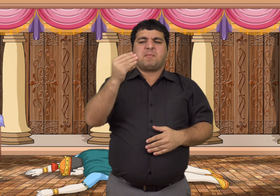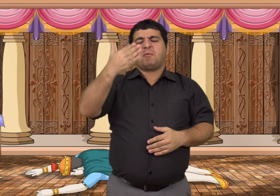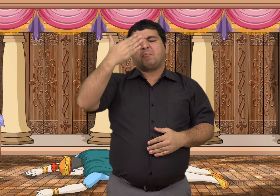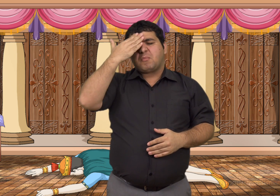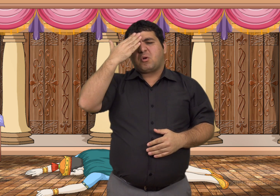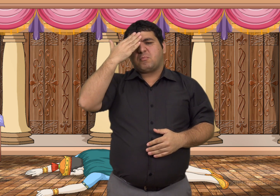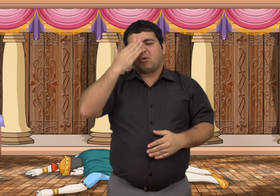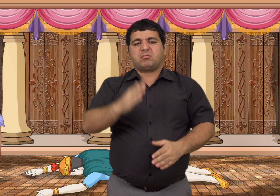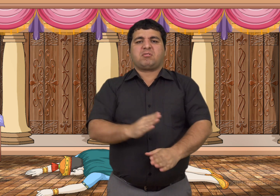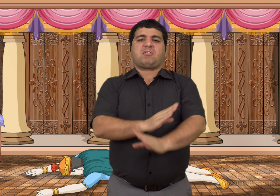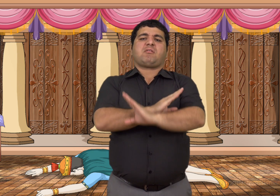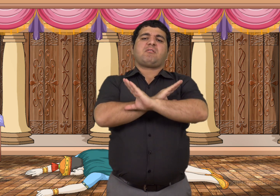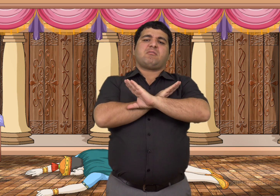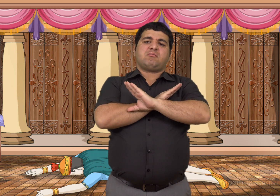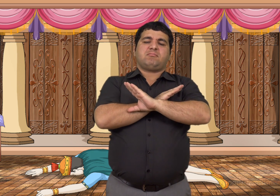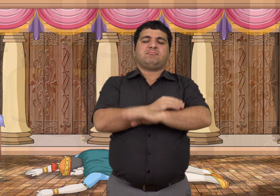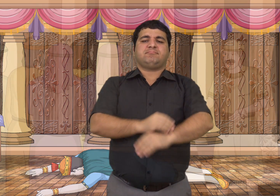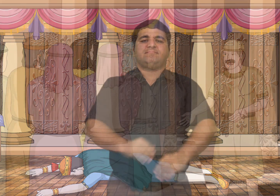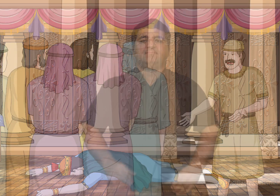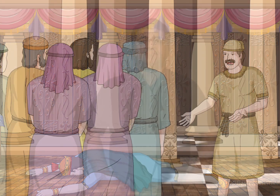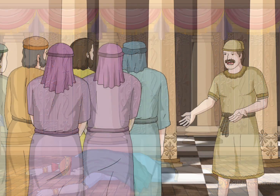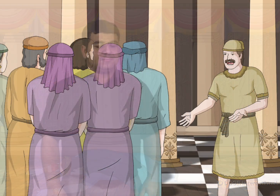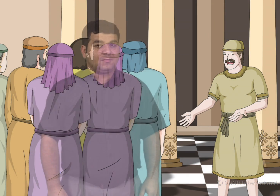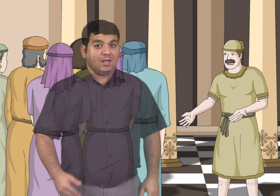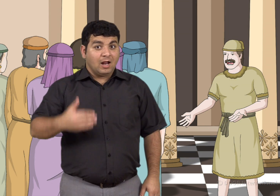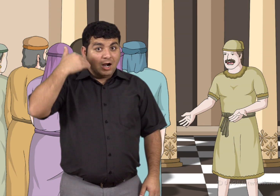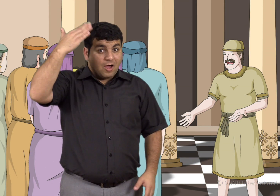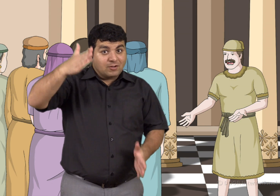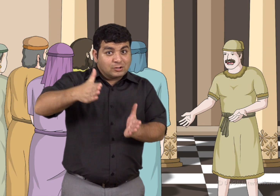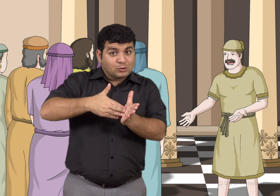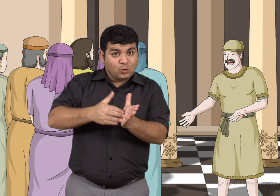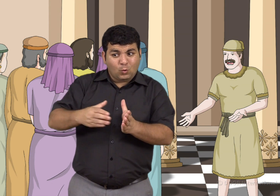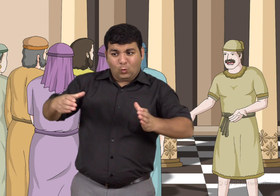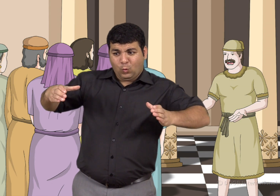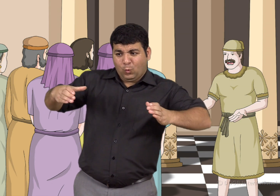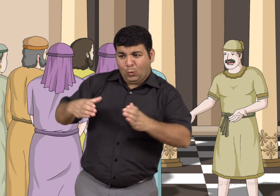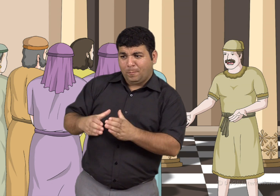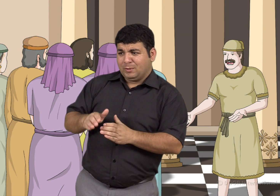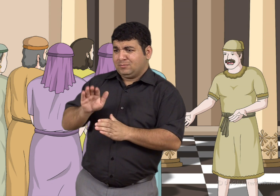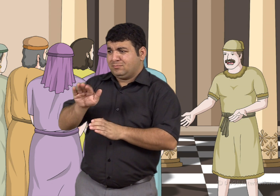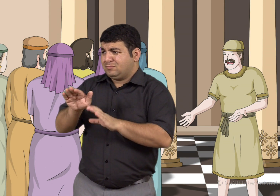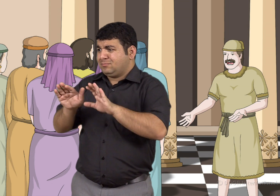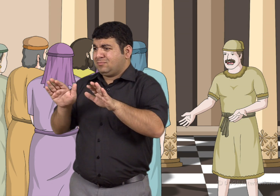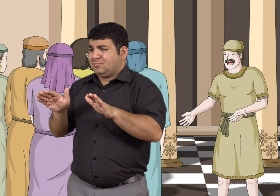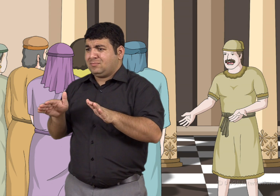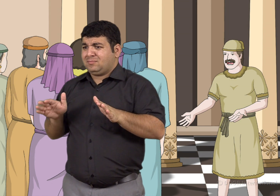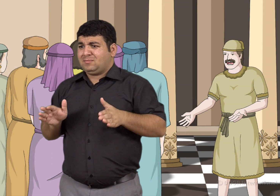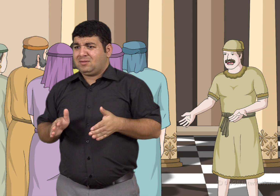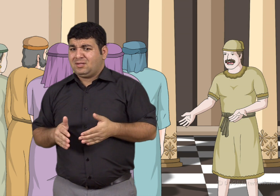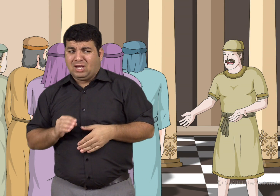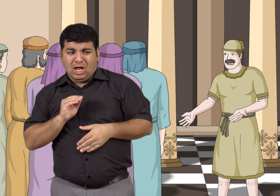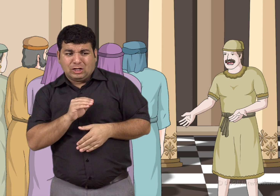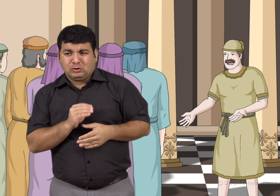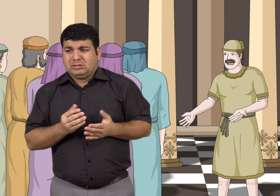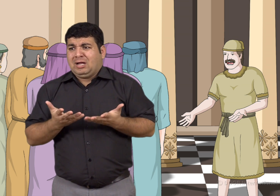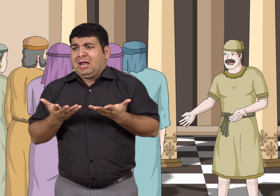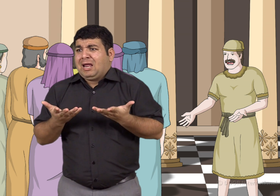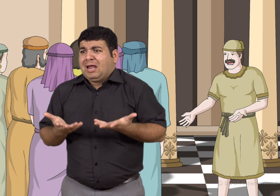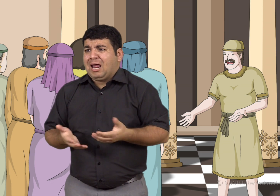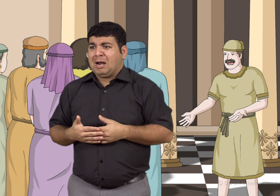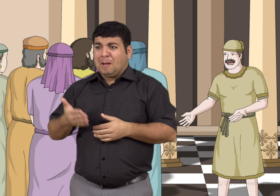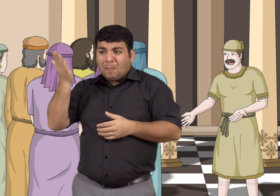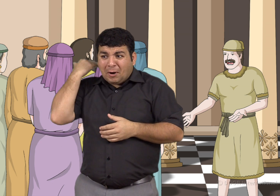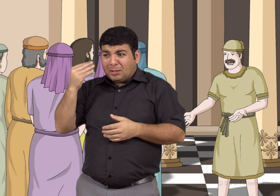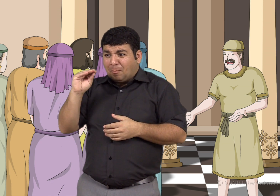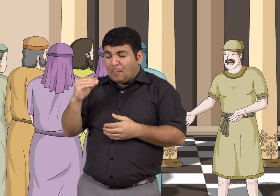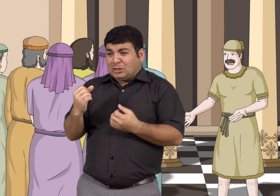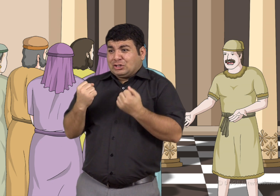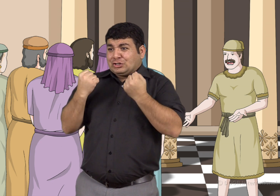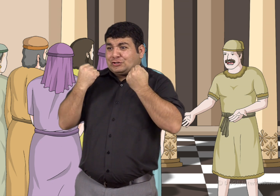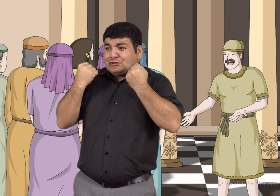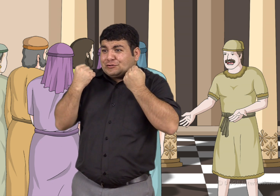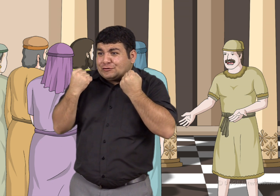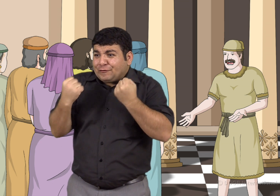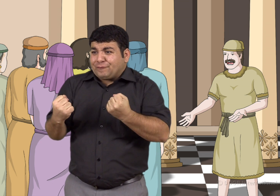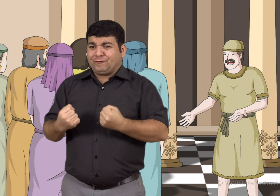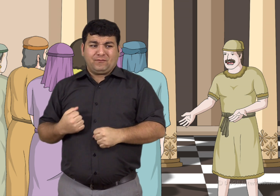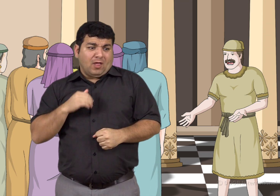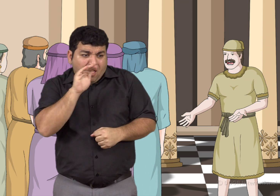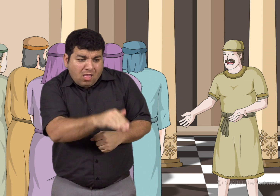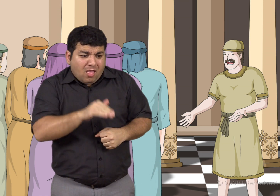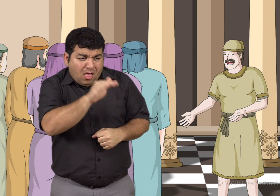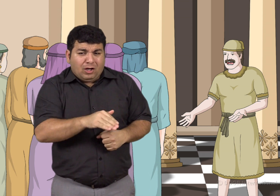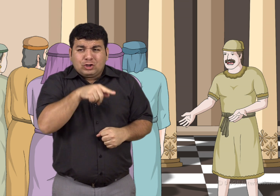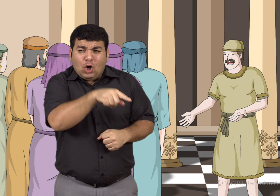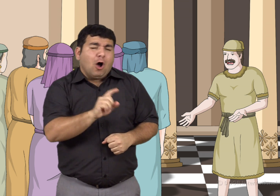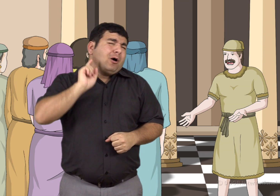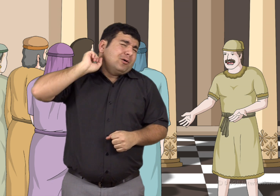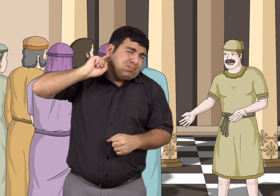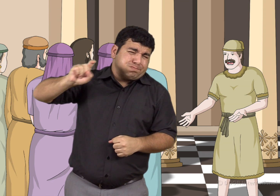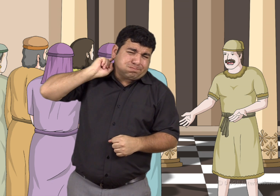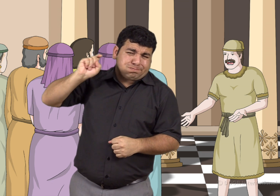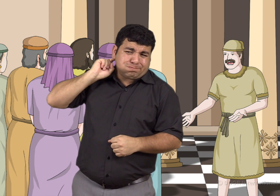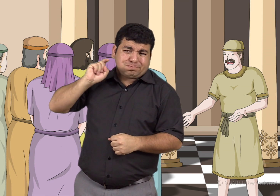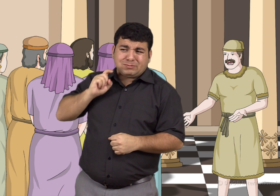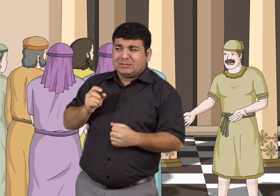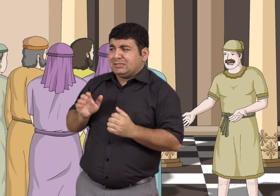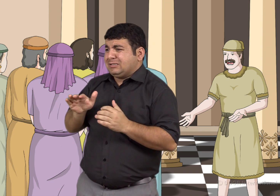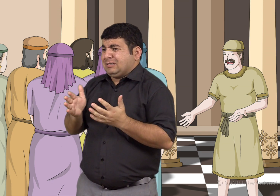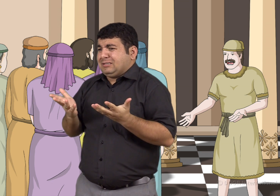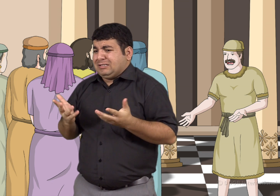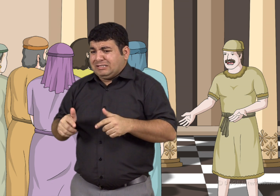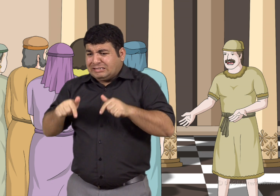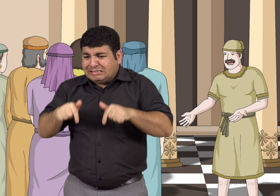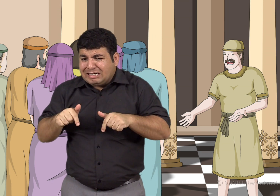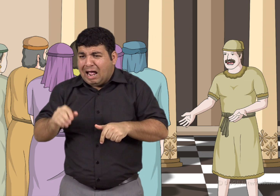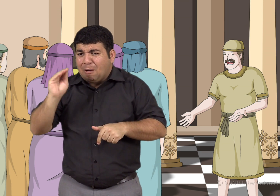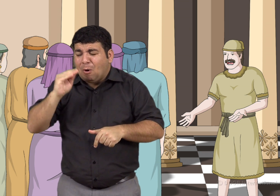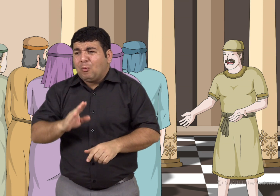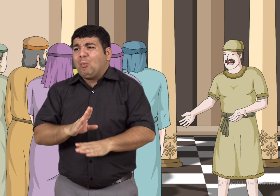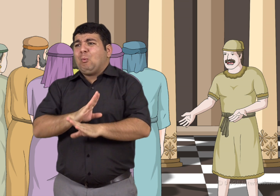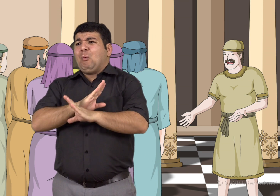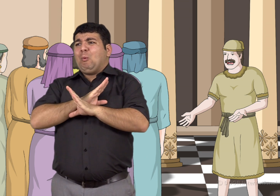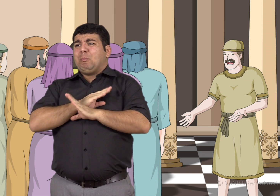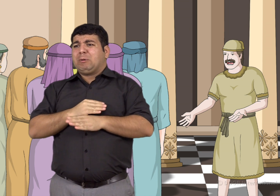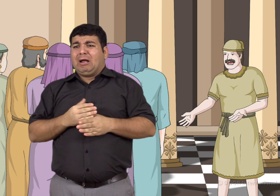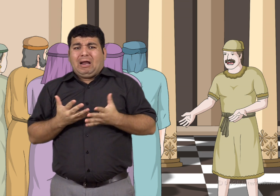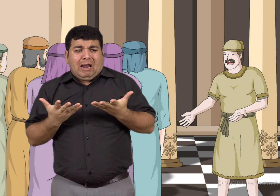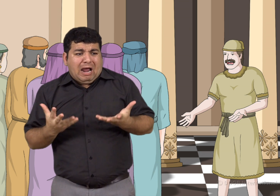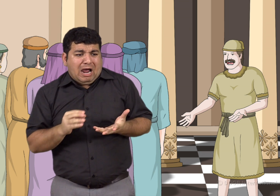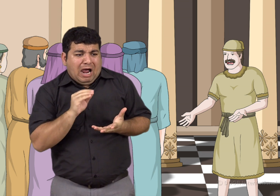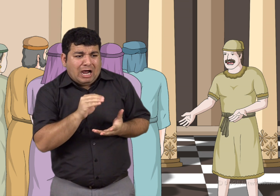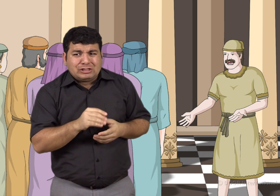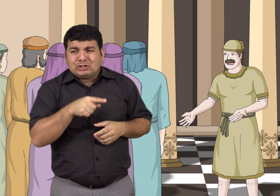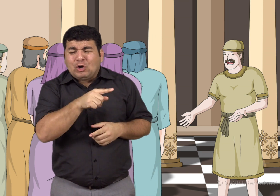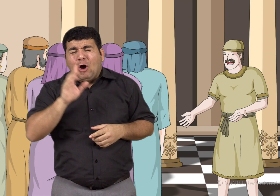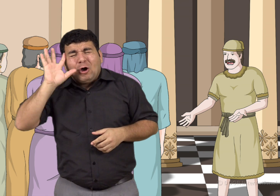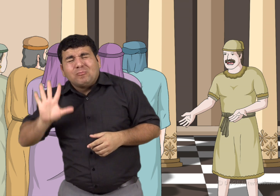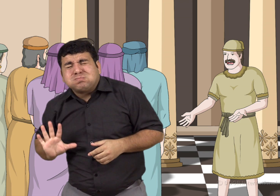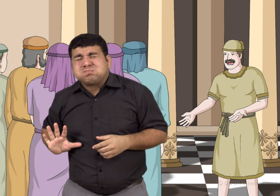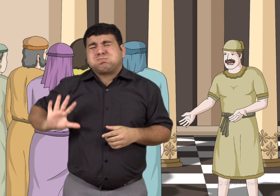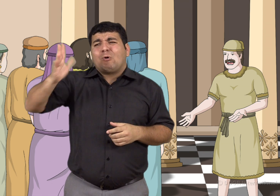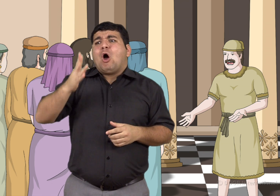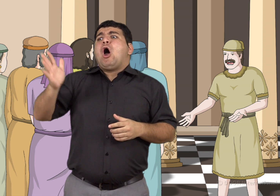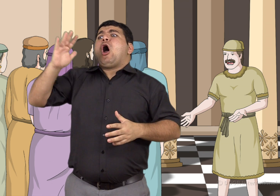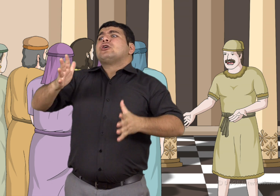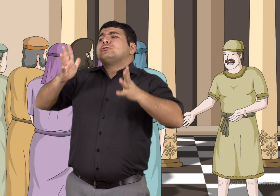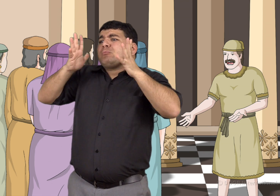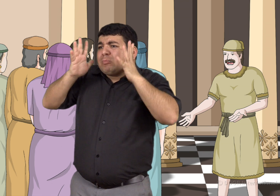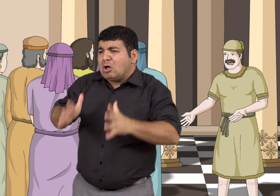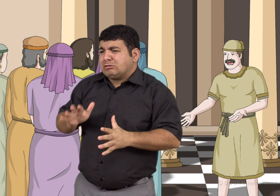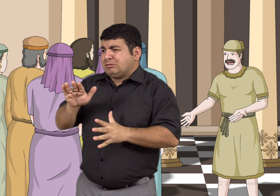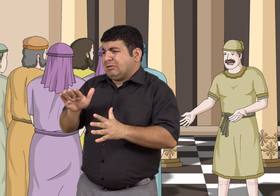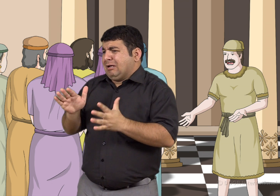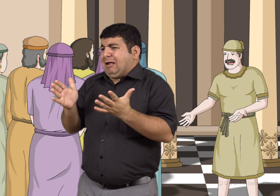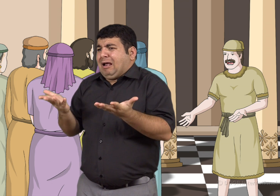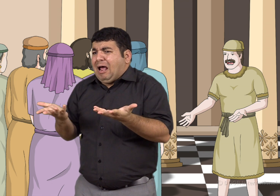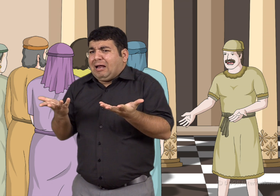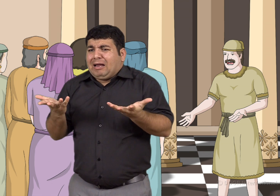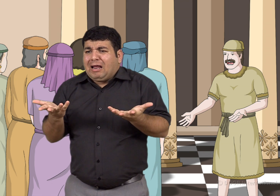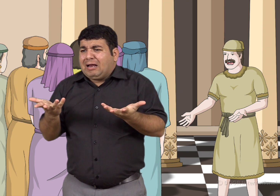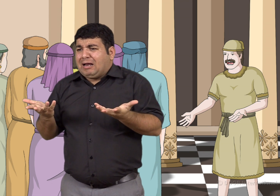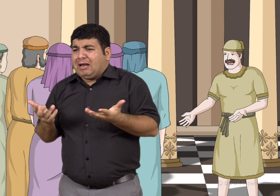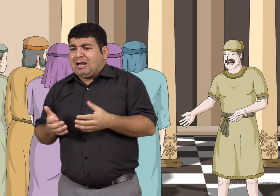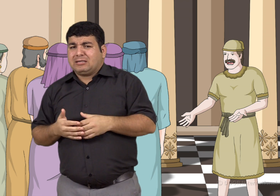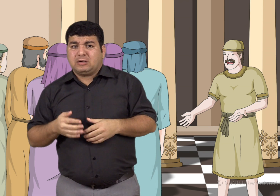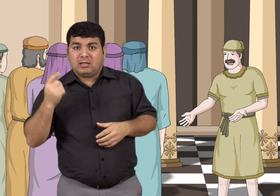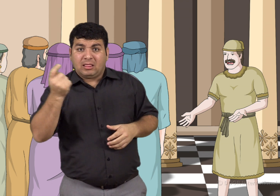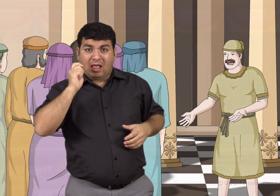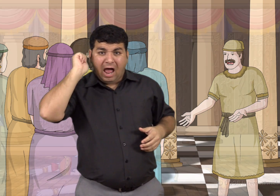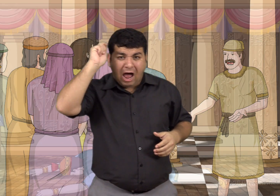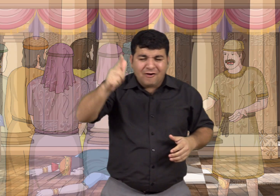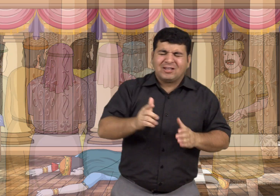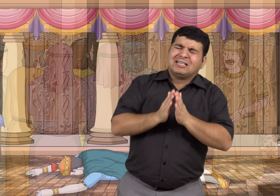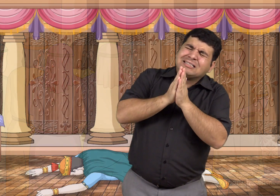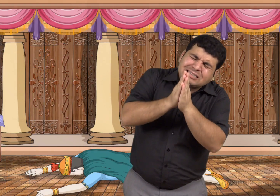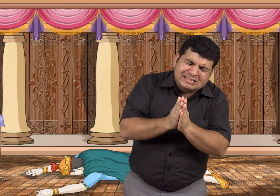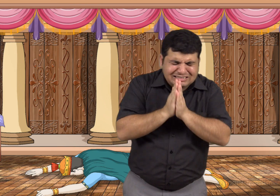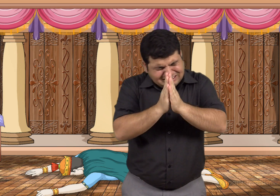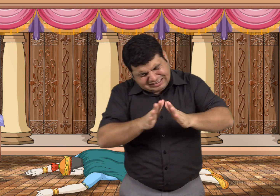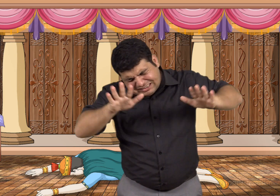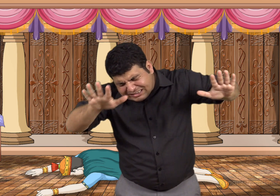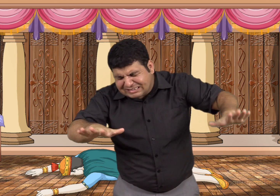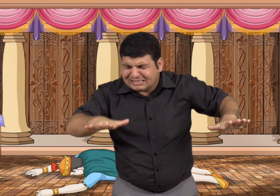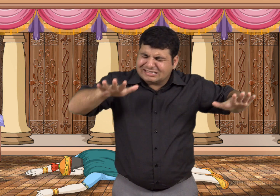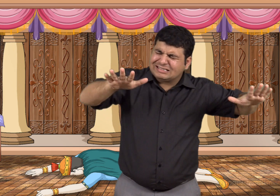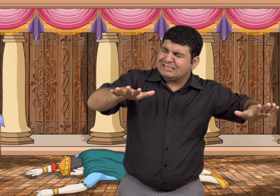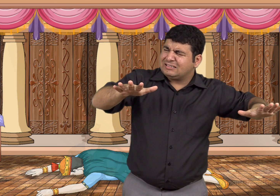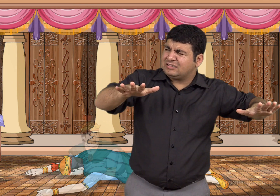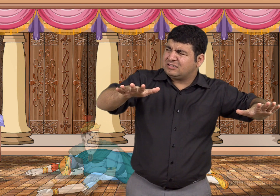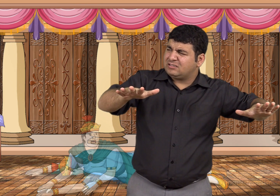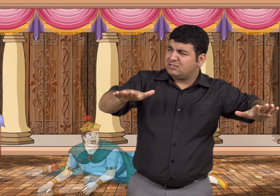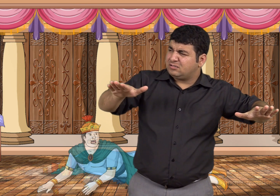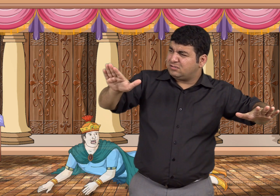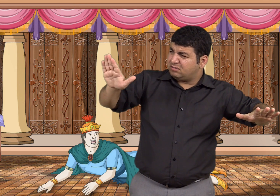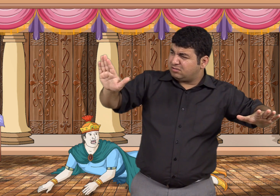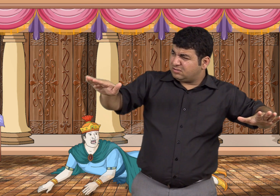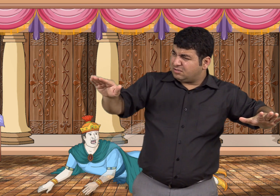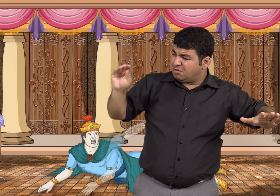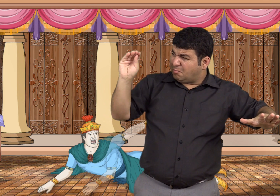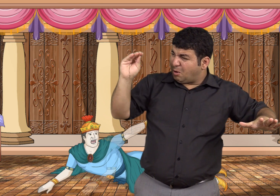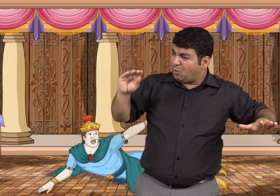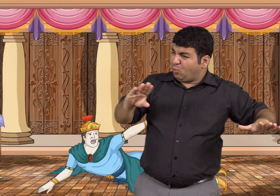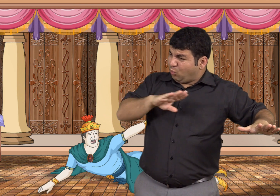But David’s servants were afraid to tell him that the child was dead, for they said, “Look, while the child was alive, we spoke to him, and he would not listen to us. So how can we tell him the child is dead? He may even harm himself.”